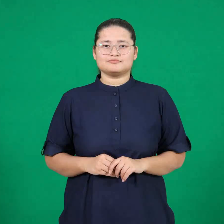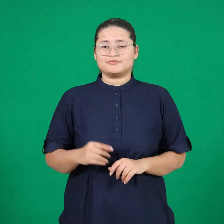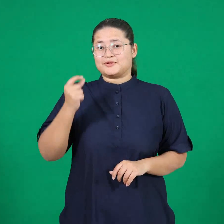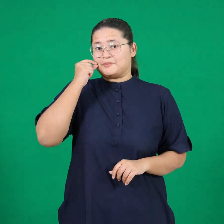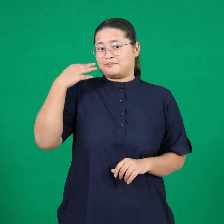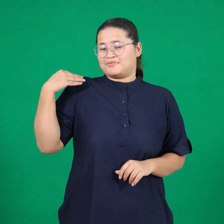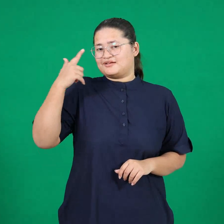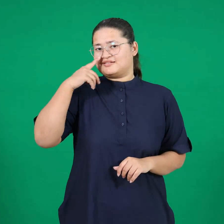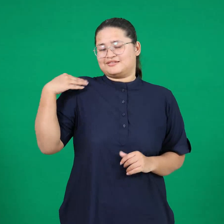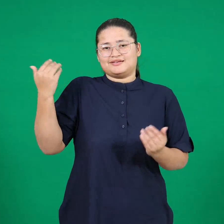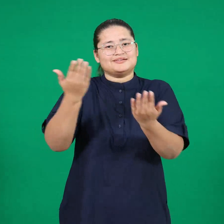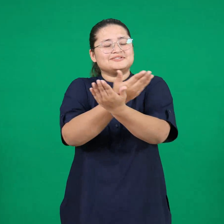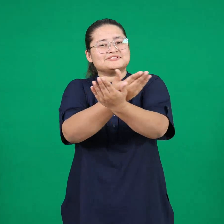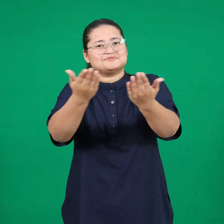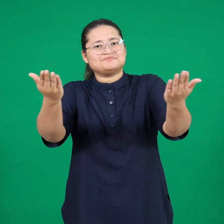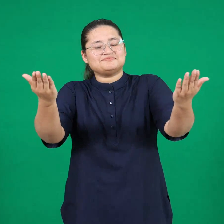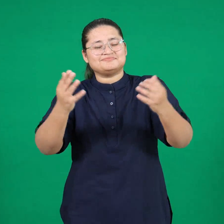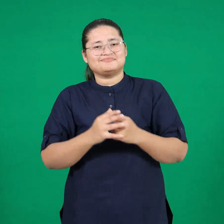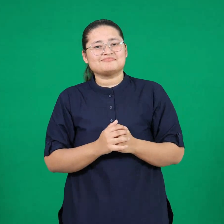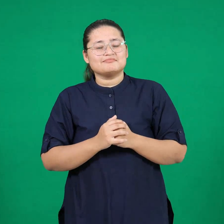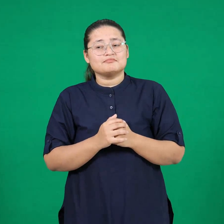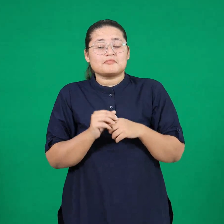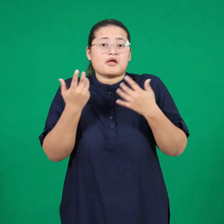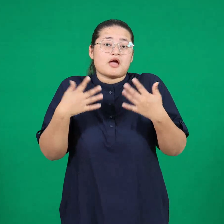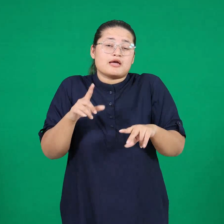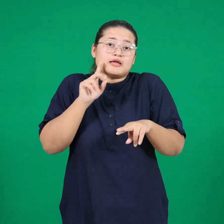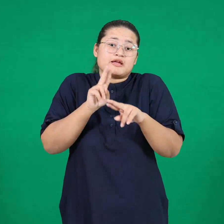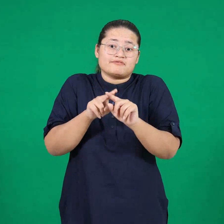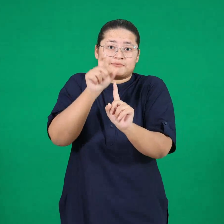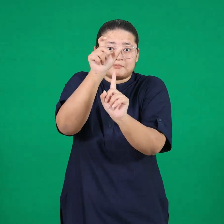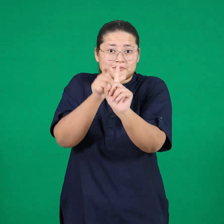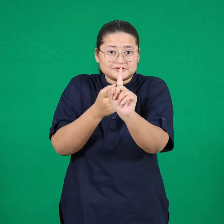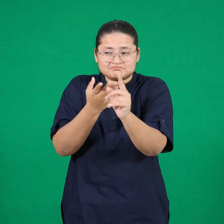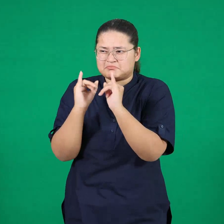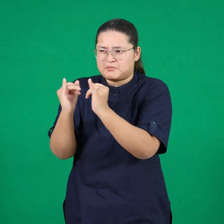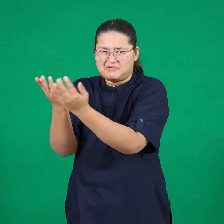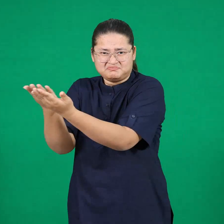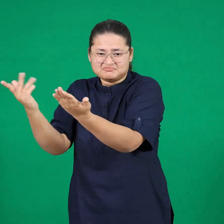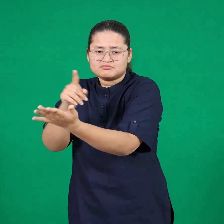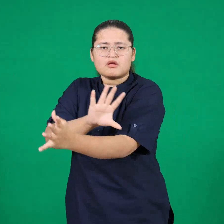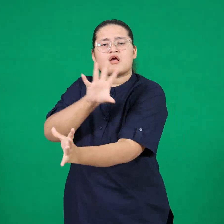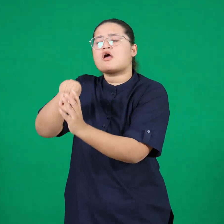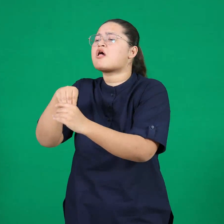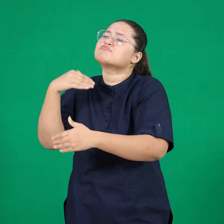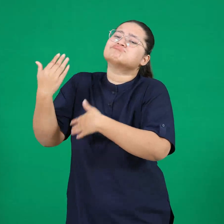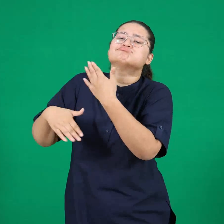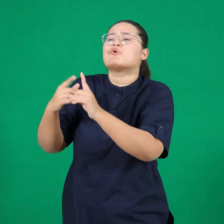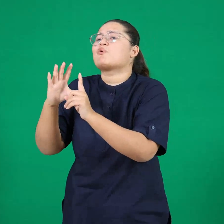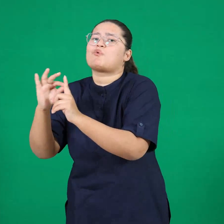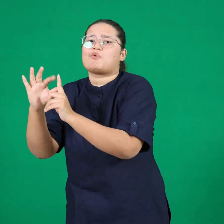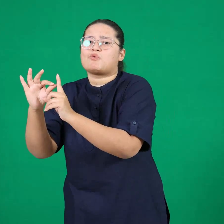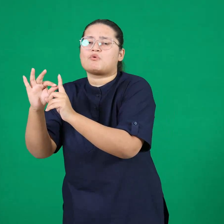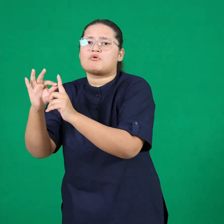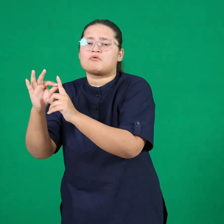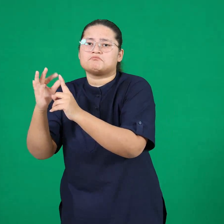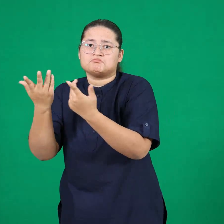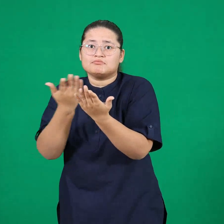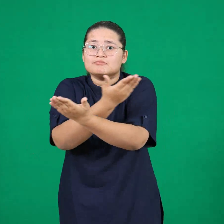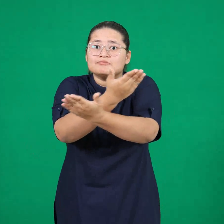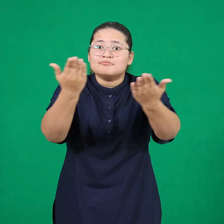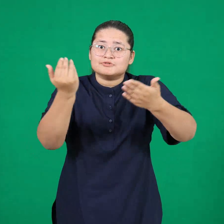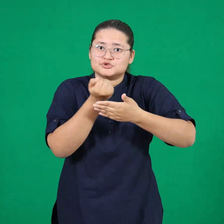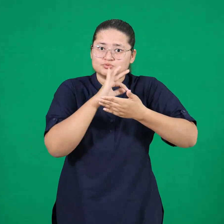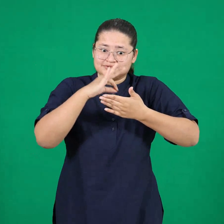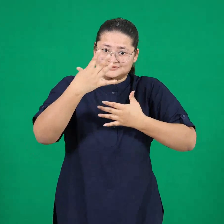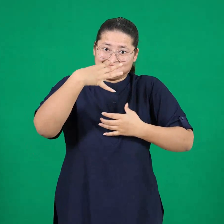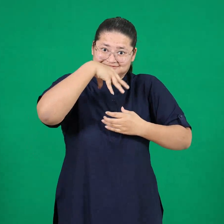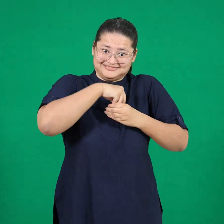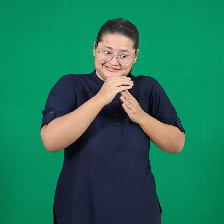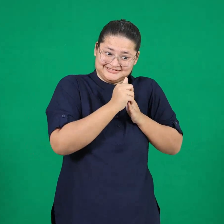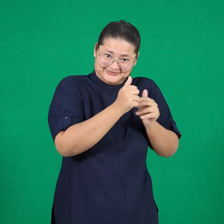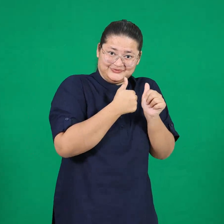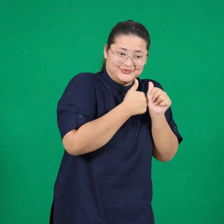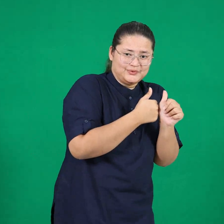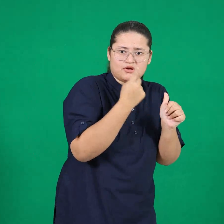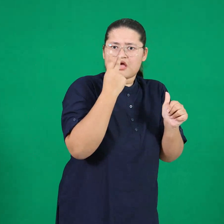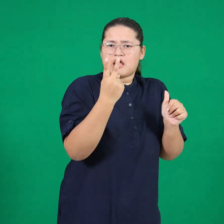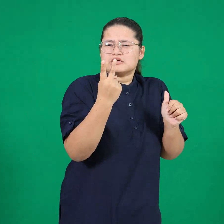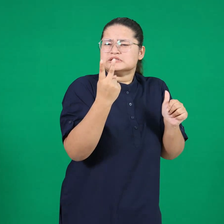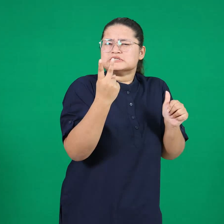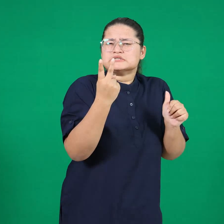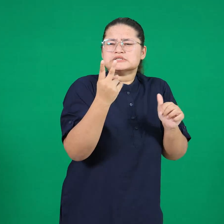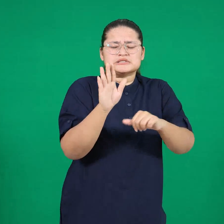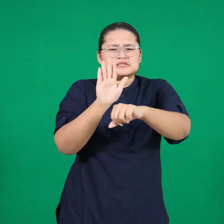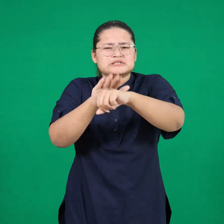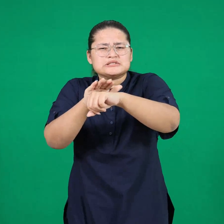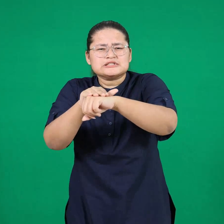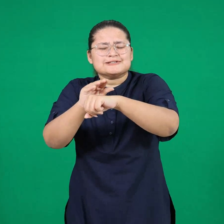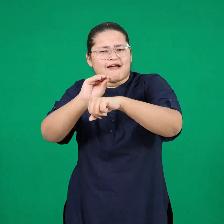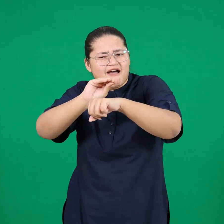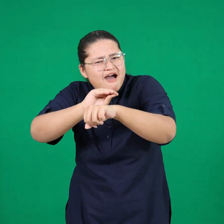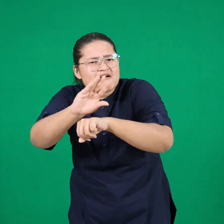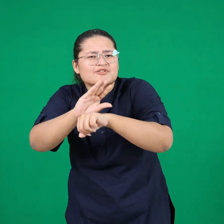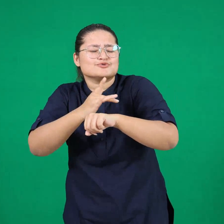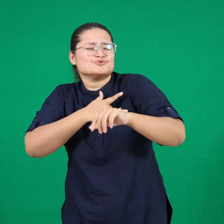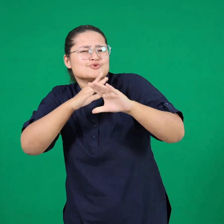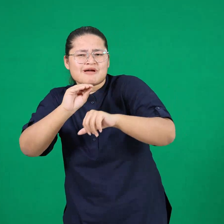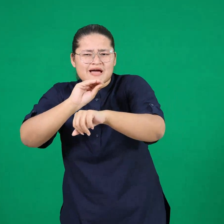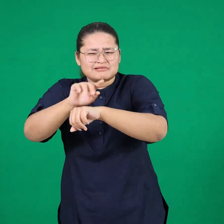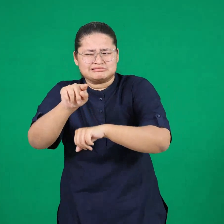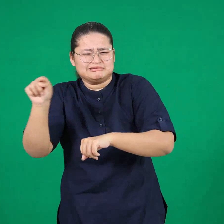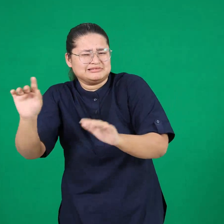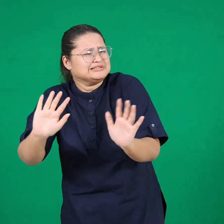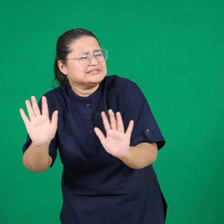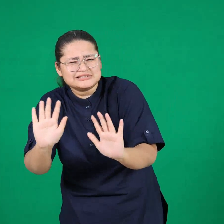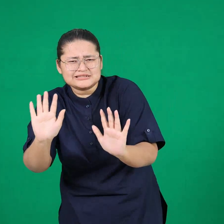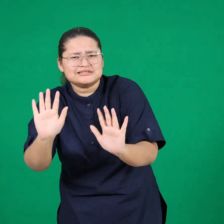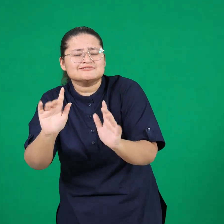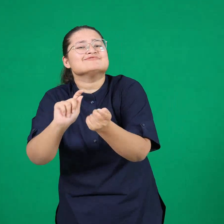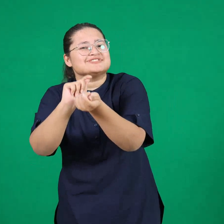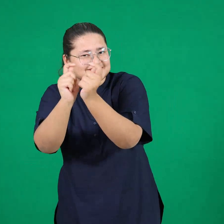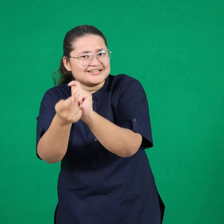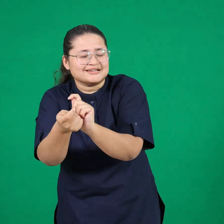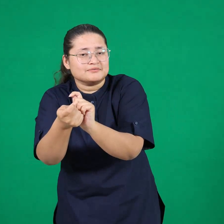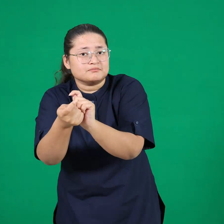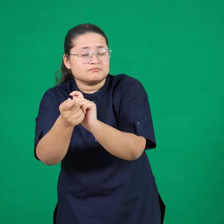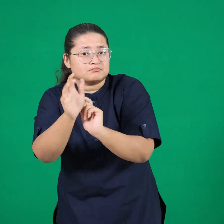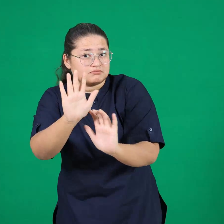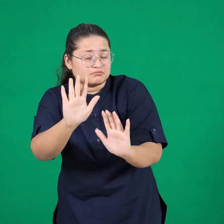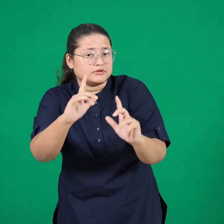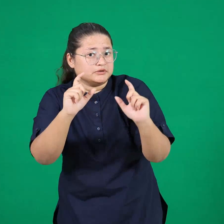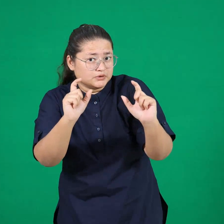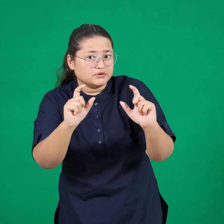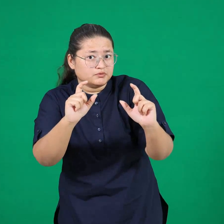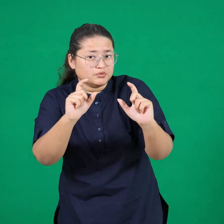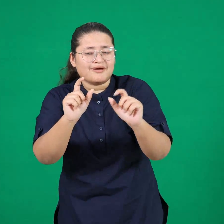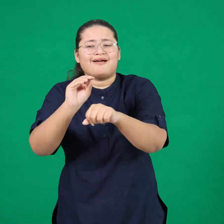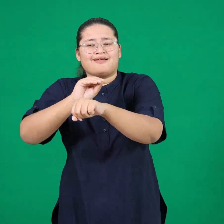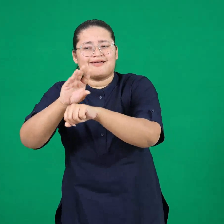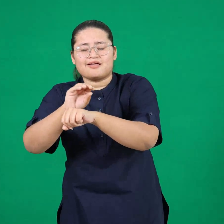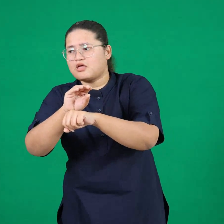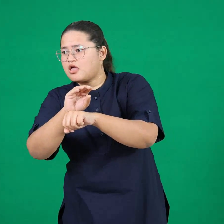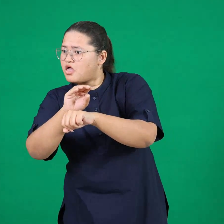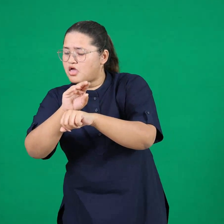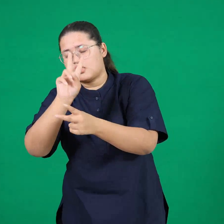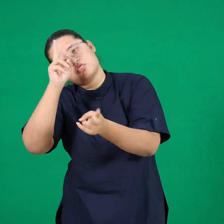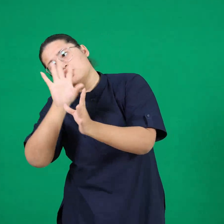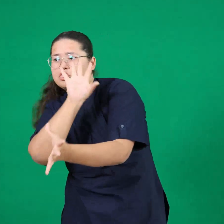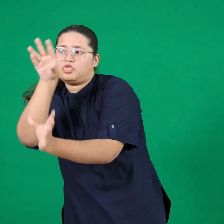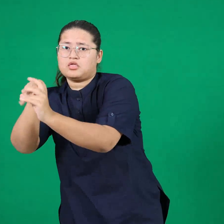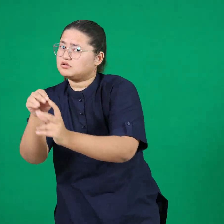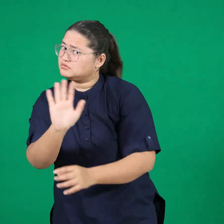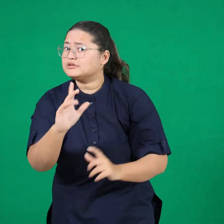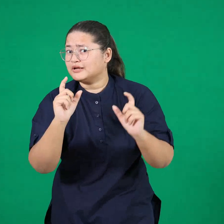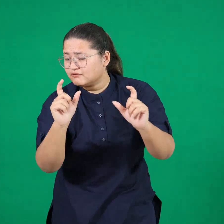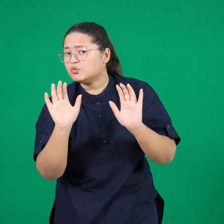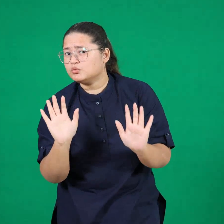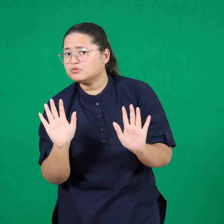Brothers, if someone is caught in a trespass, you who are spiritual should restore him with a spirit of gentleness.